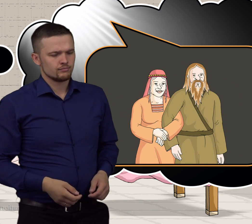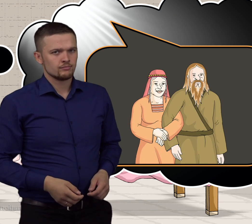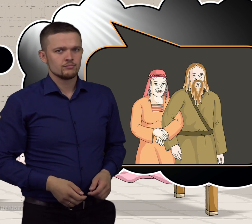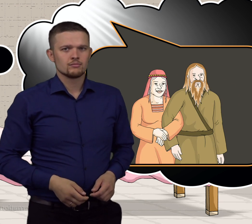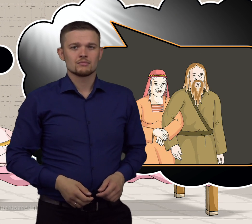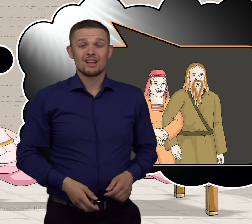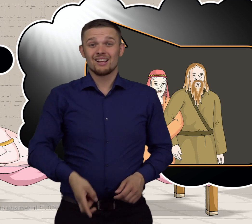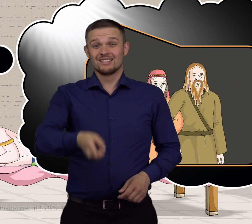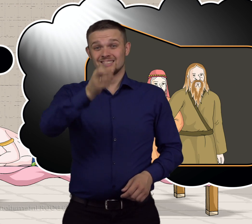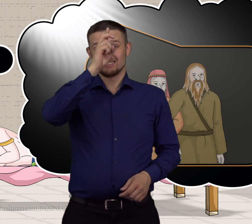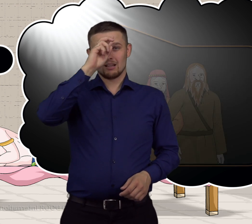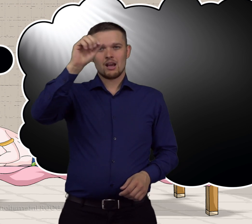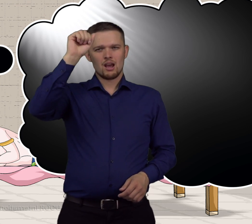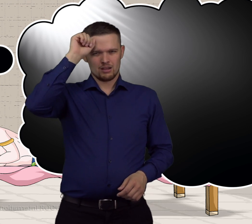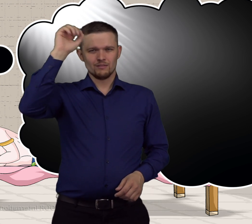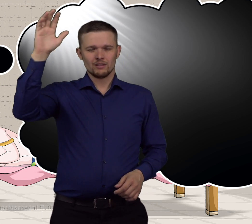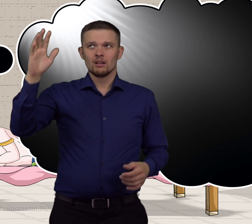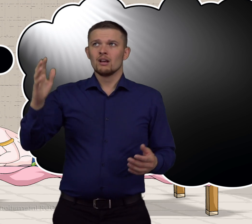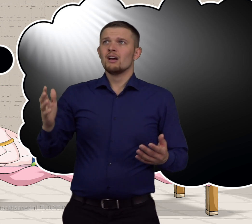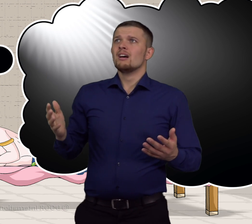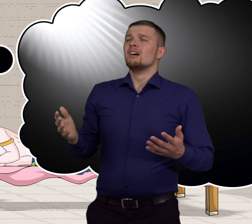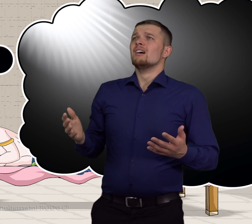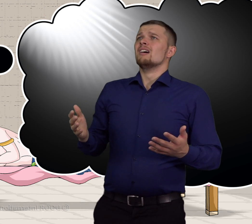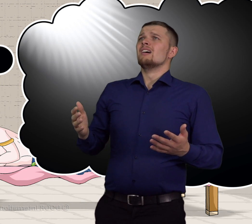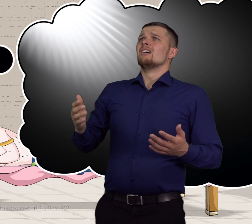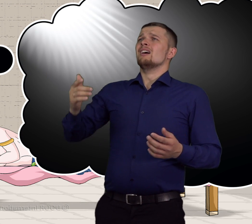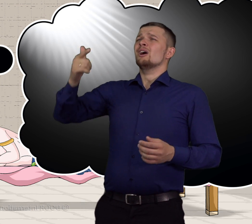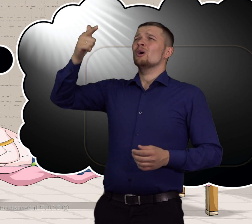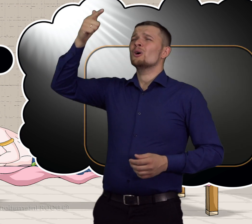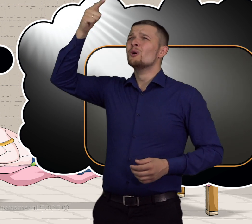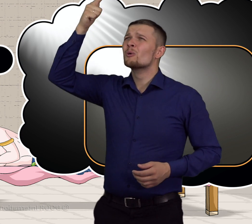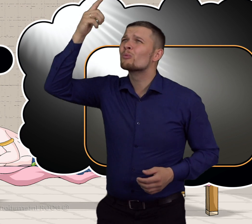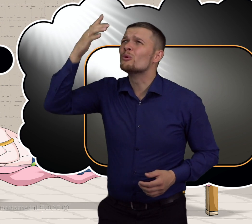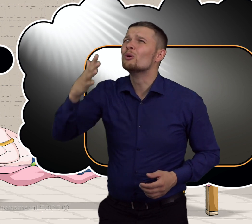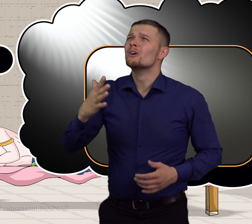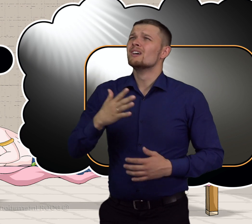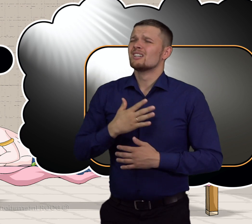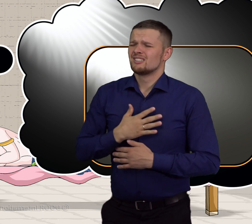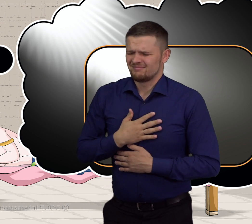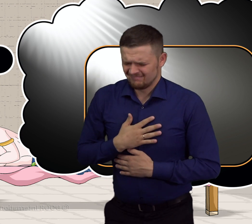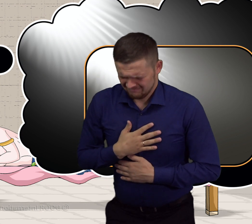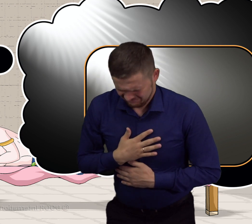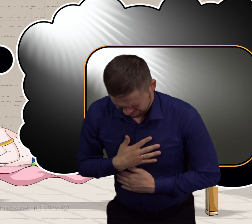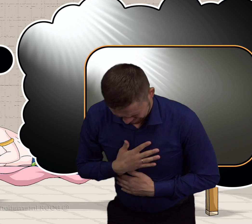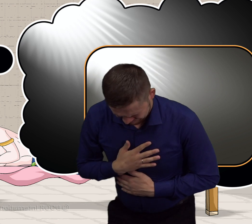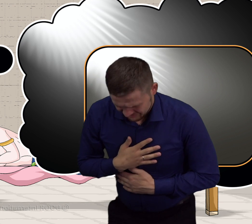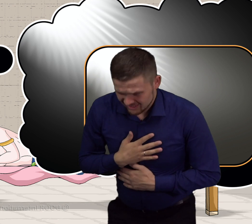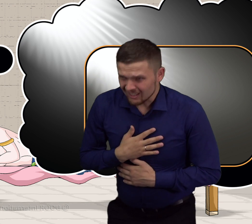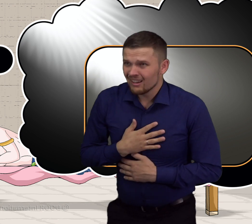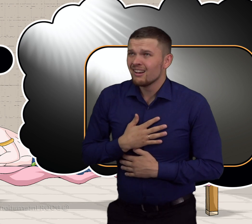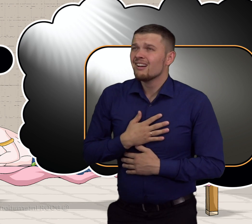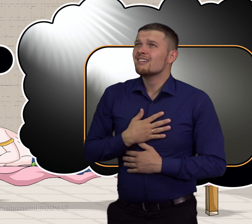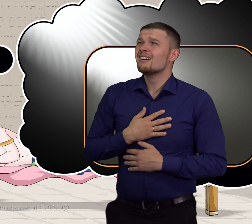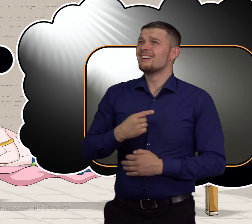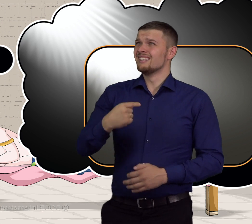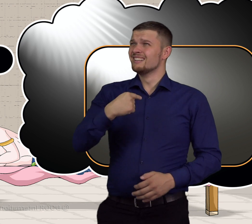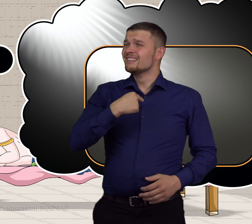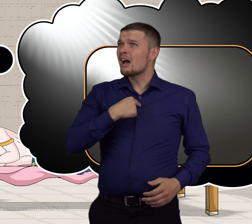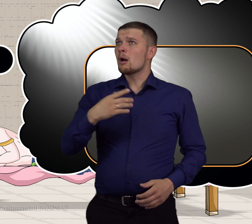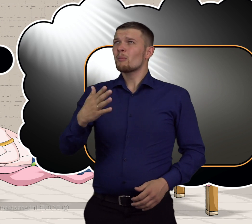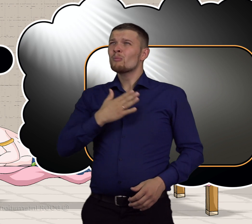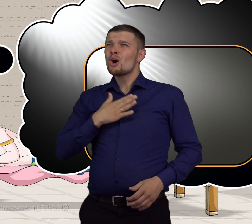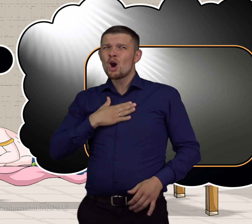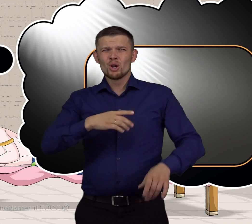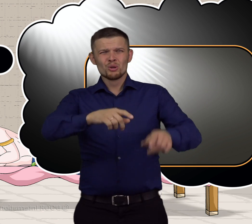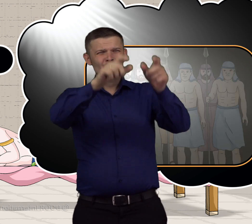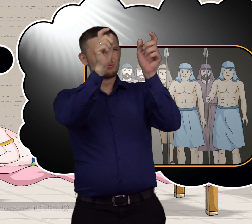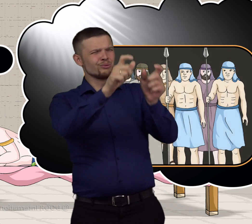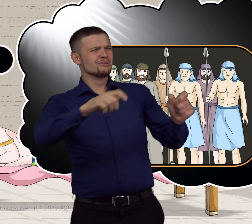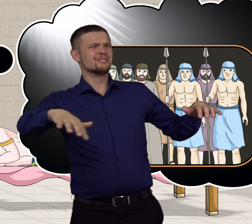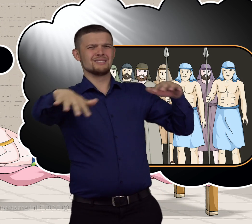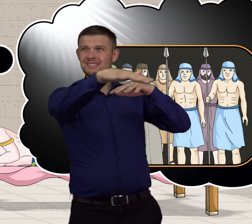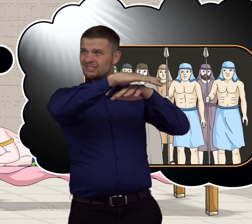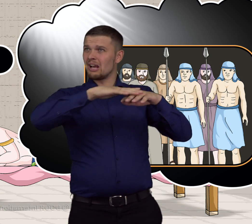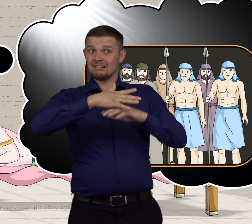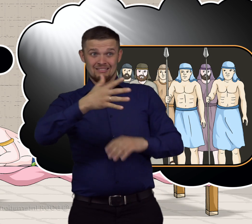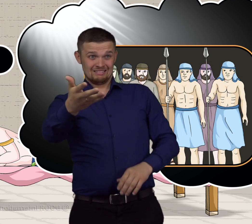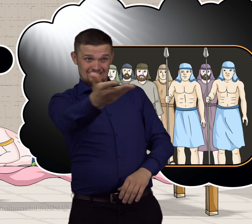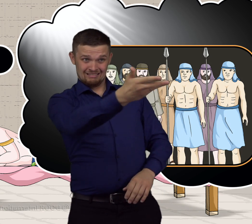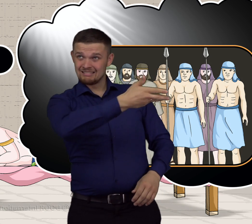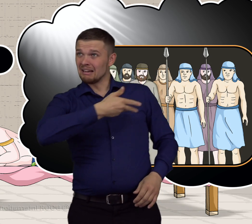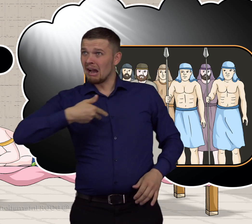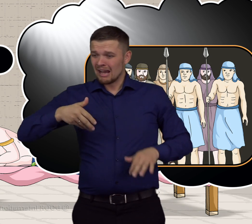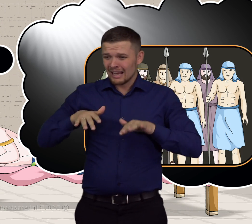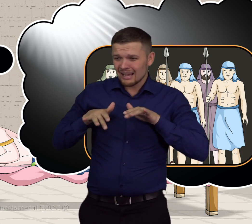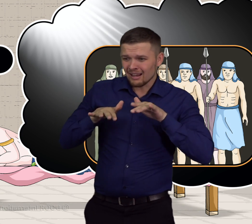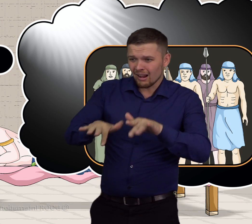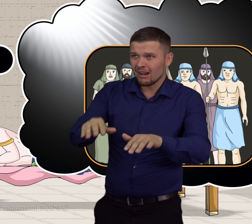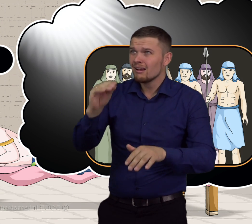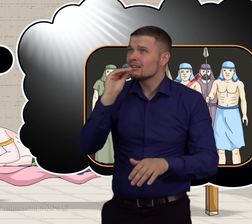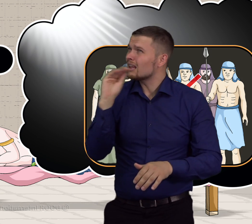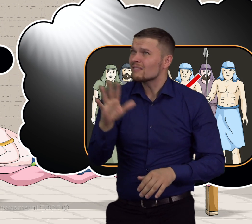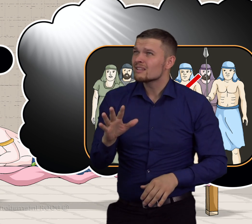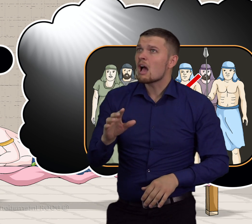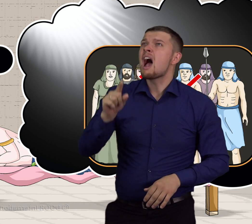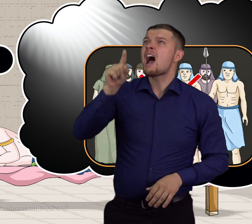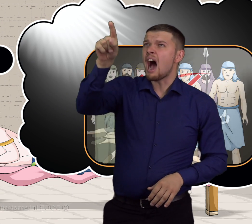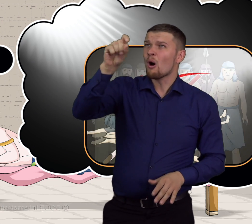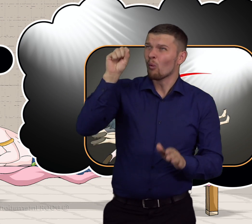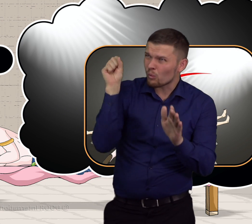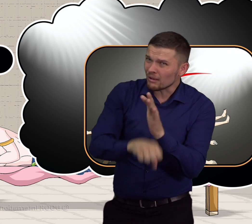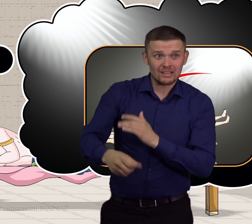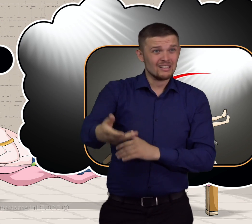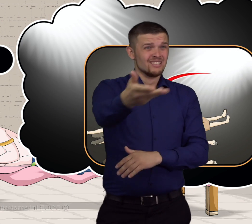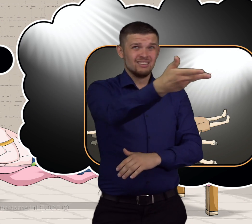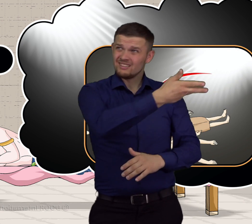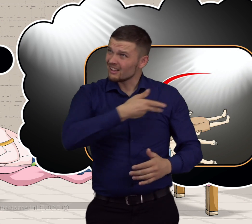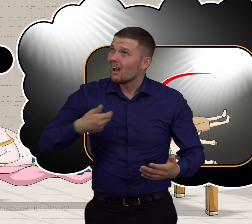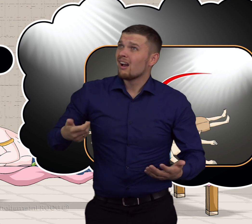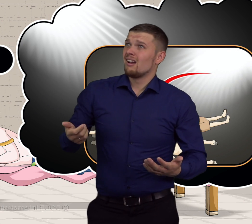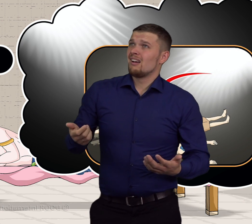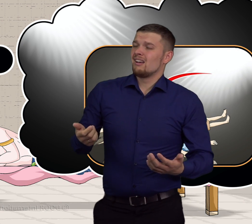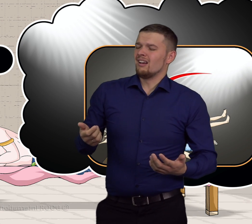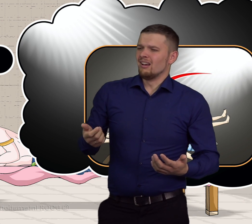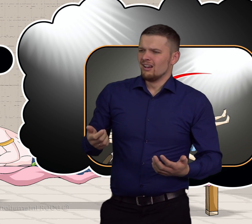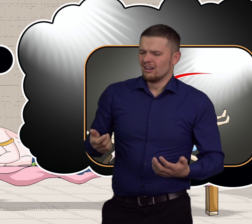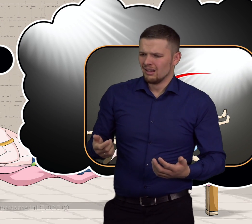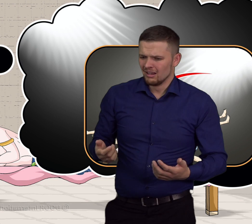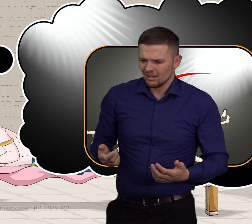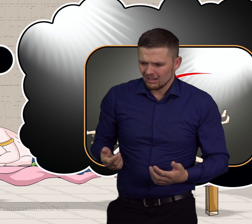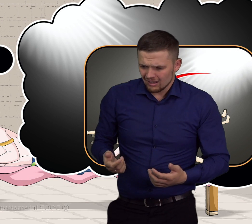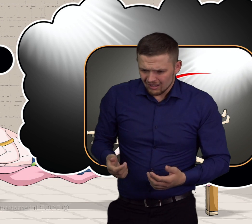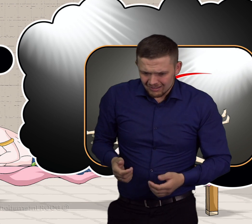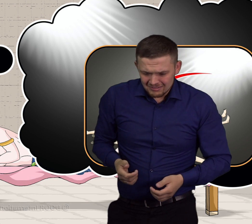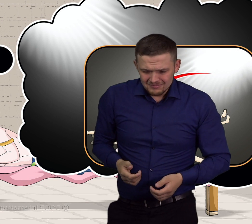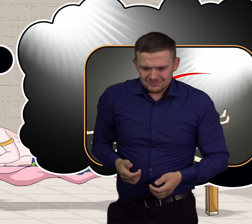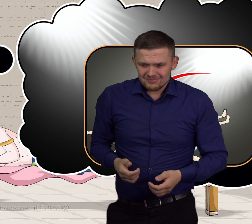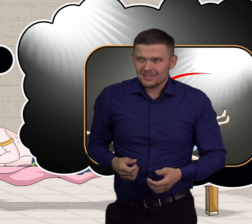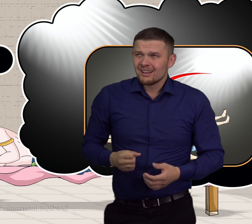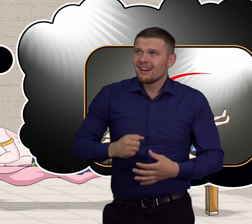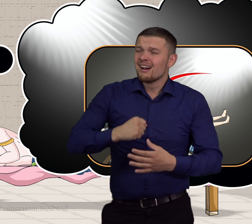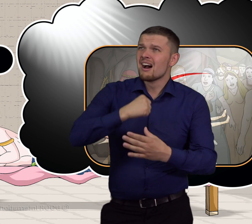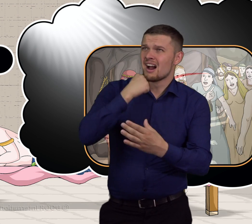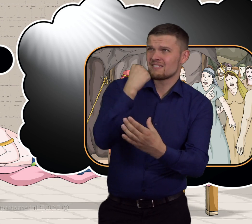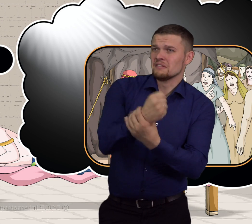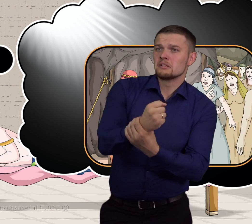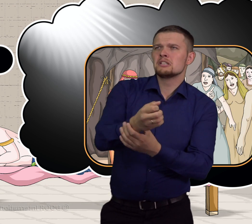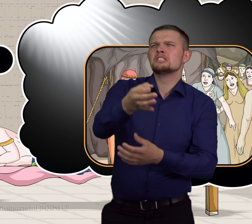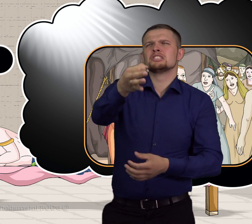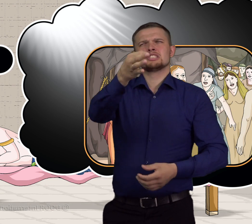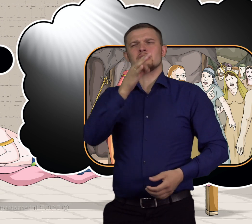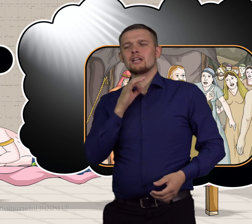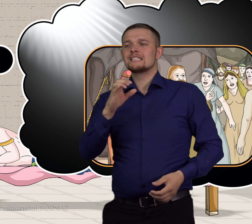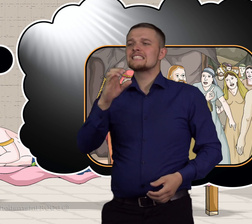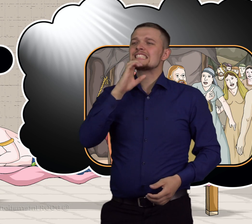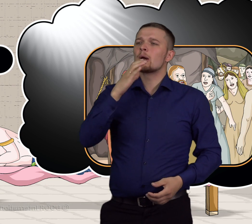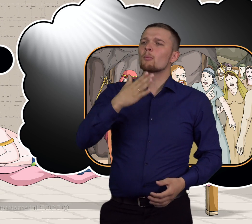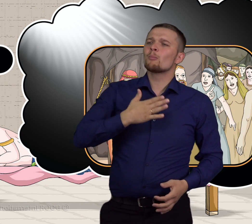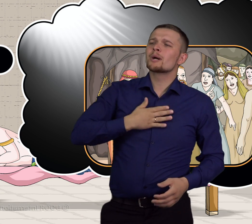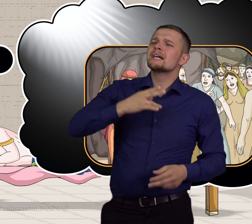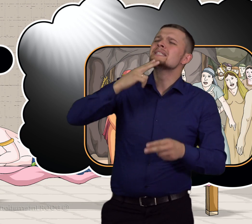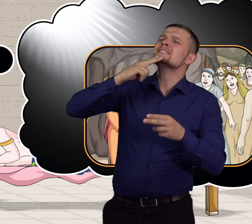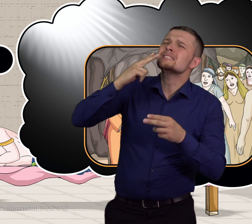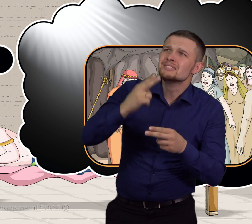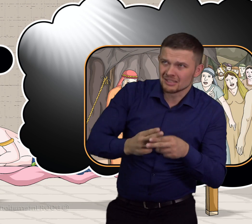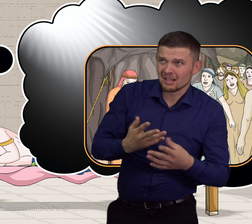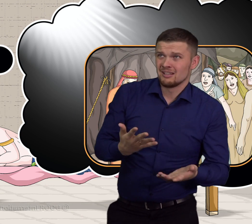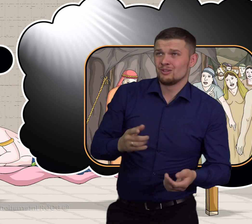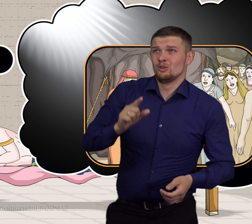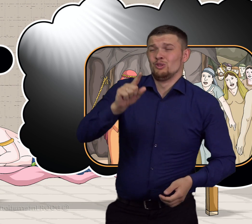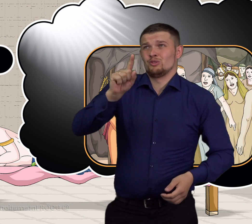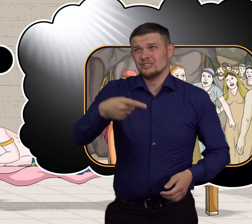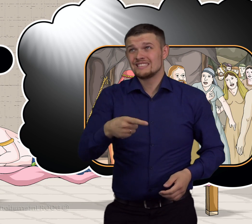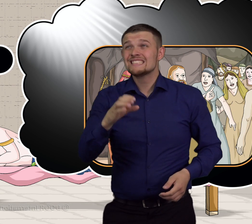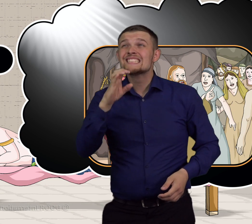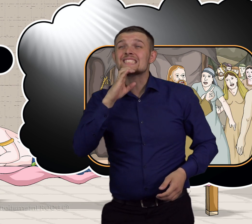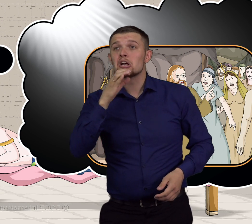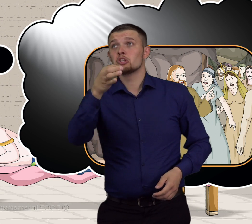Now Abimelech had not gone near her, so he replied, “Lord, would You destroy a nation even though it is innocent? Didn’t Abraham tell me, ‘She is my sister’?